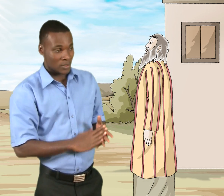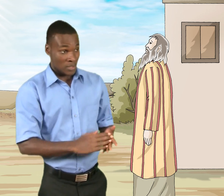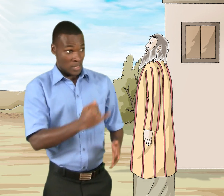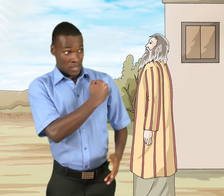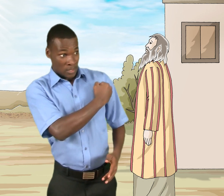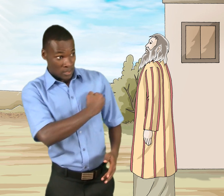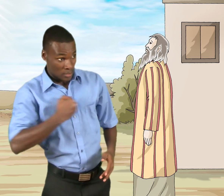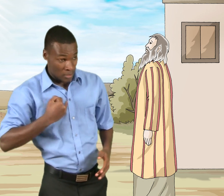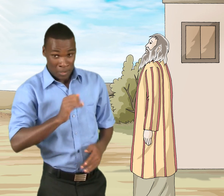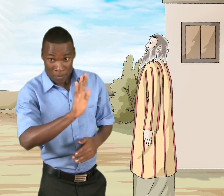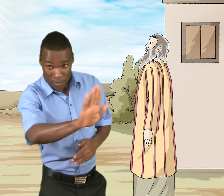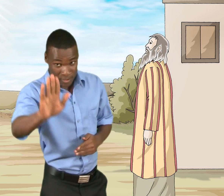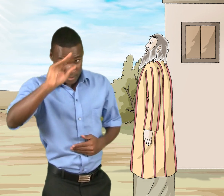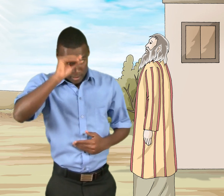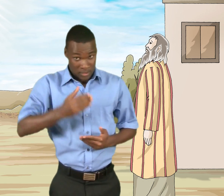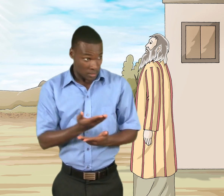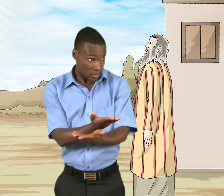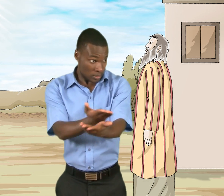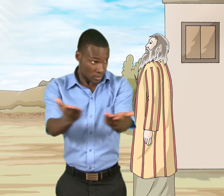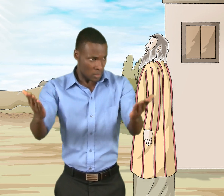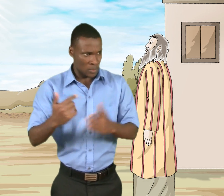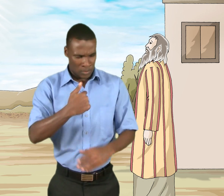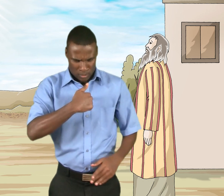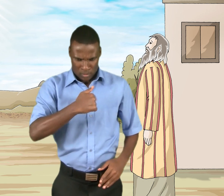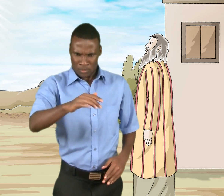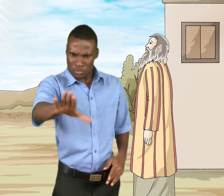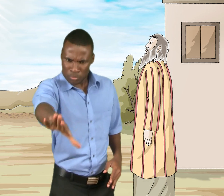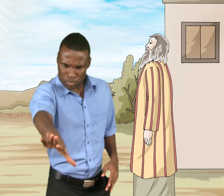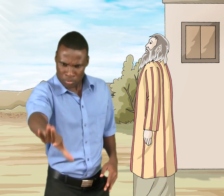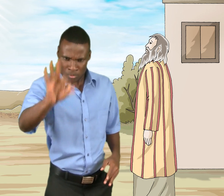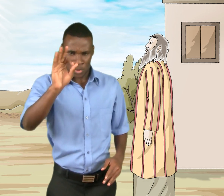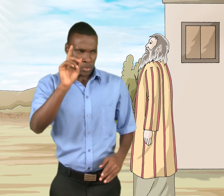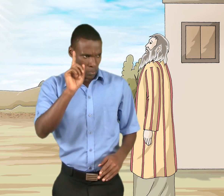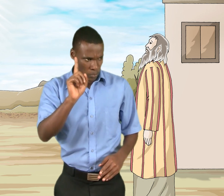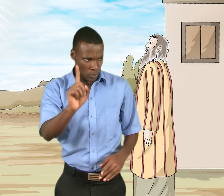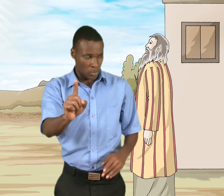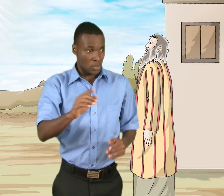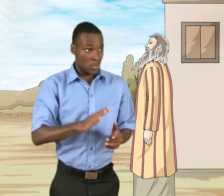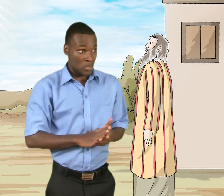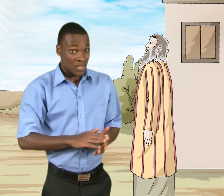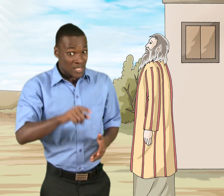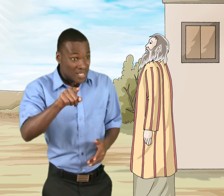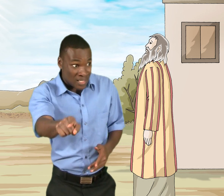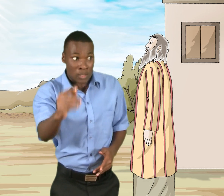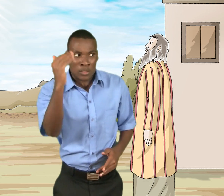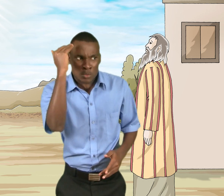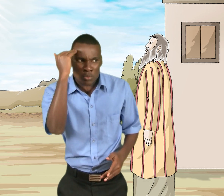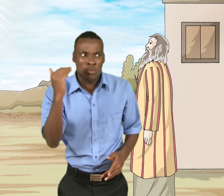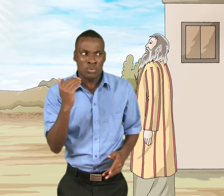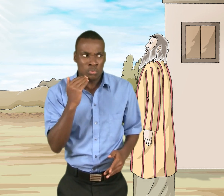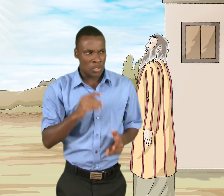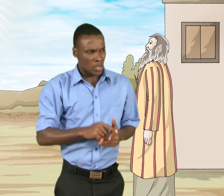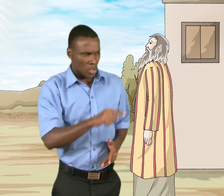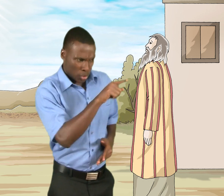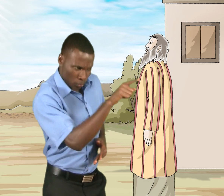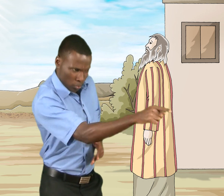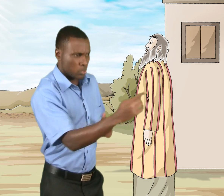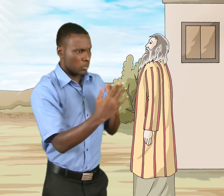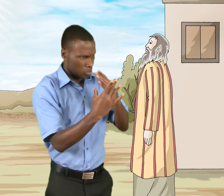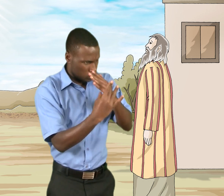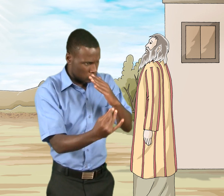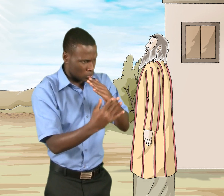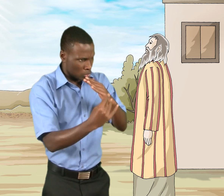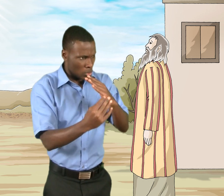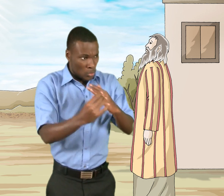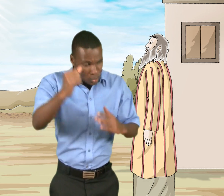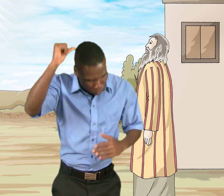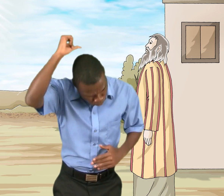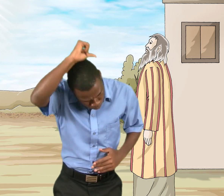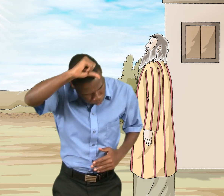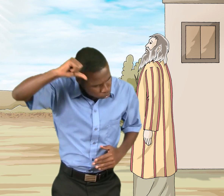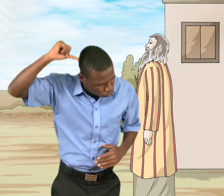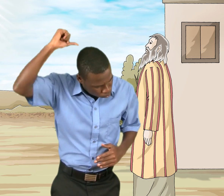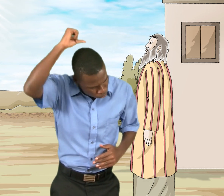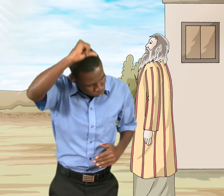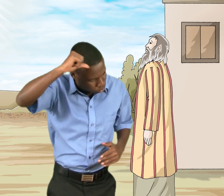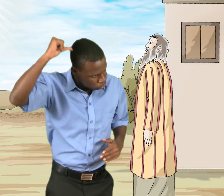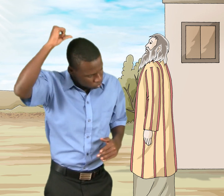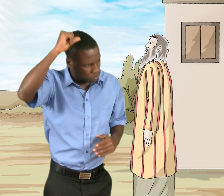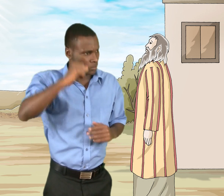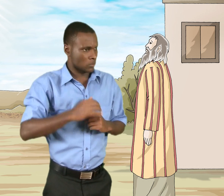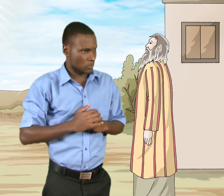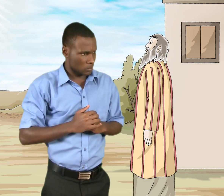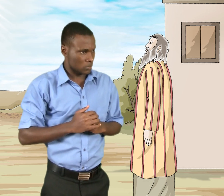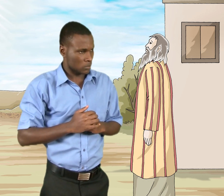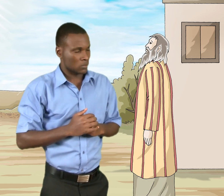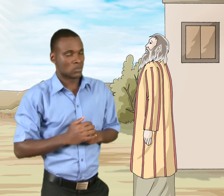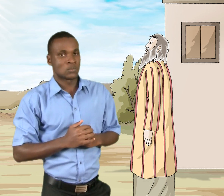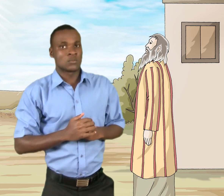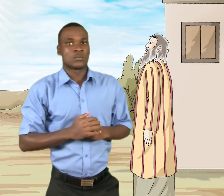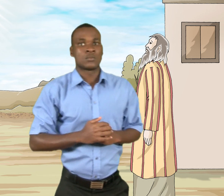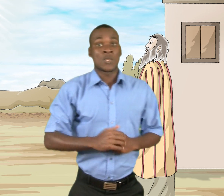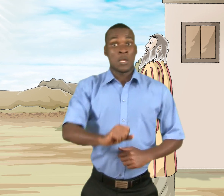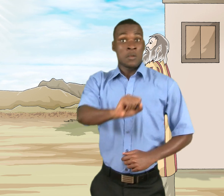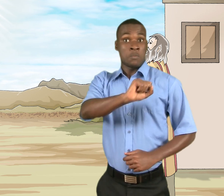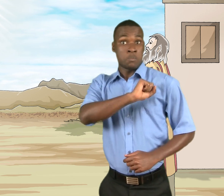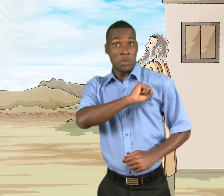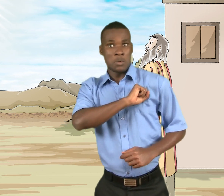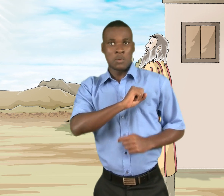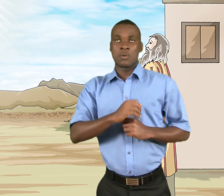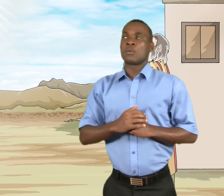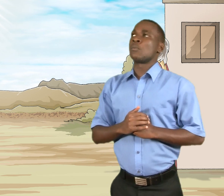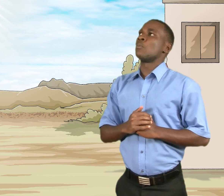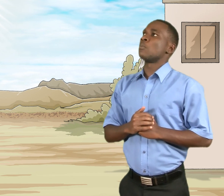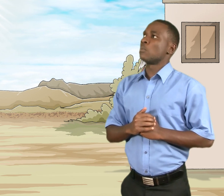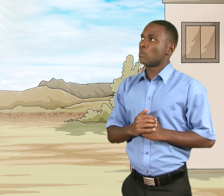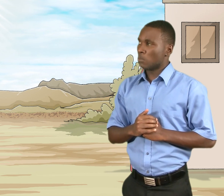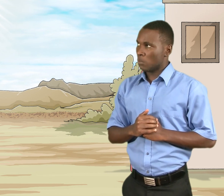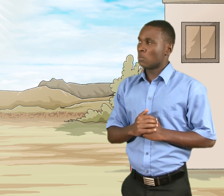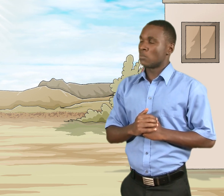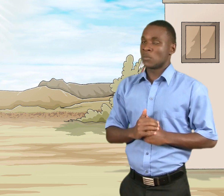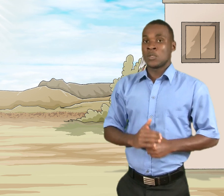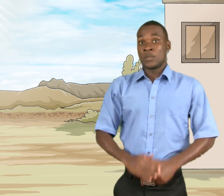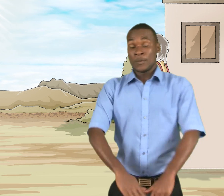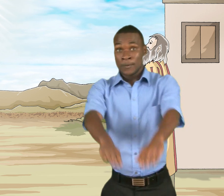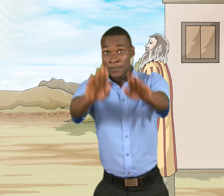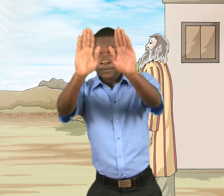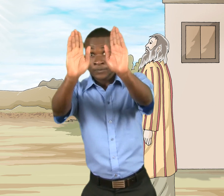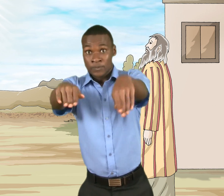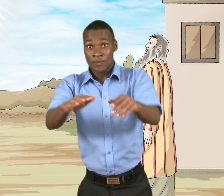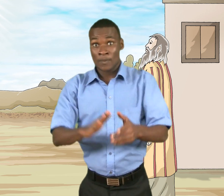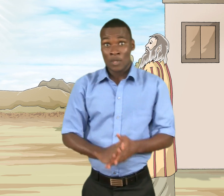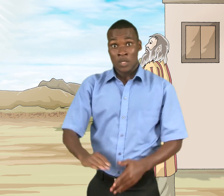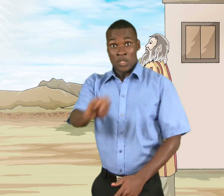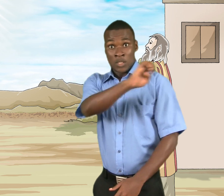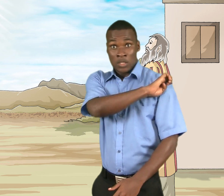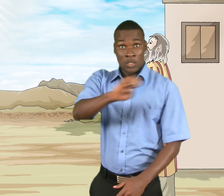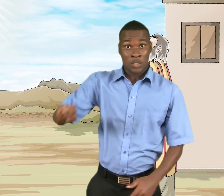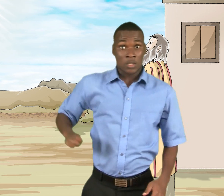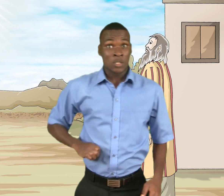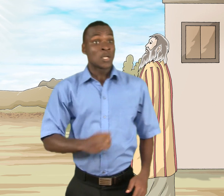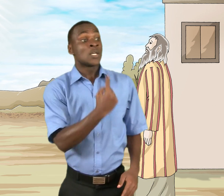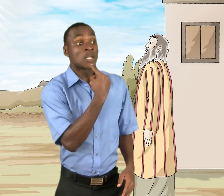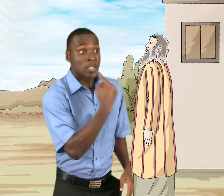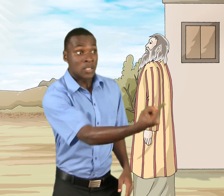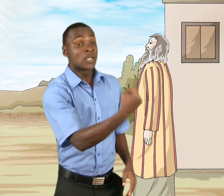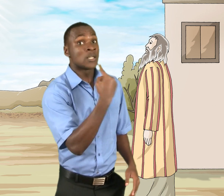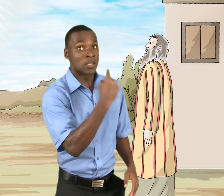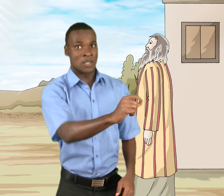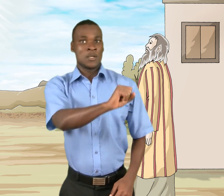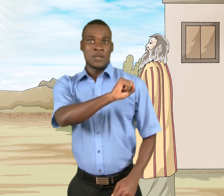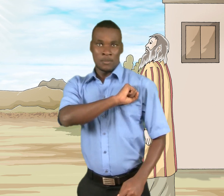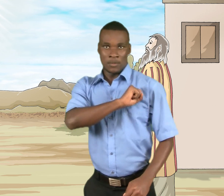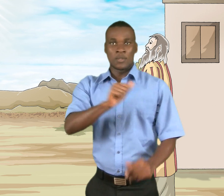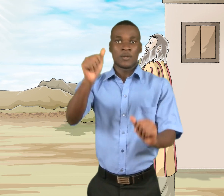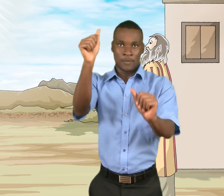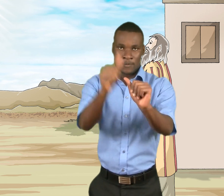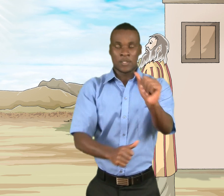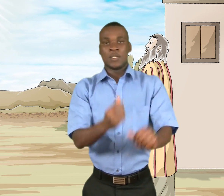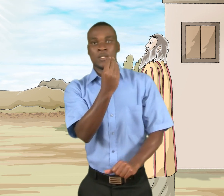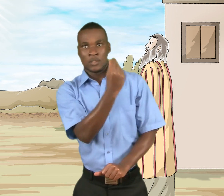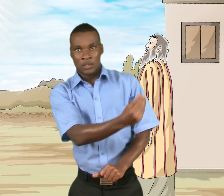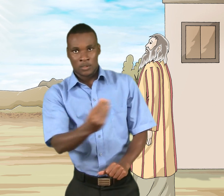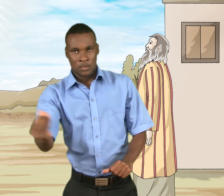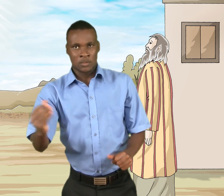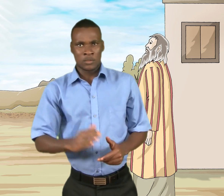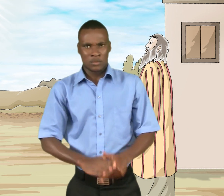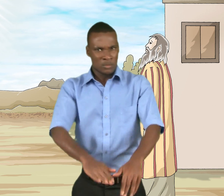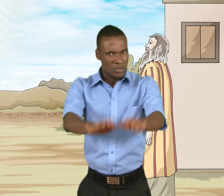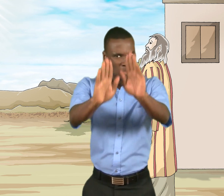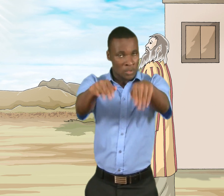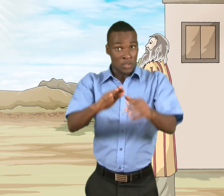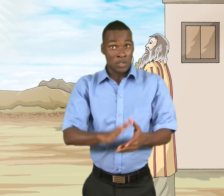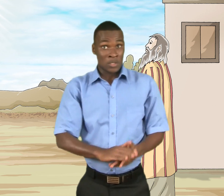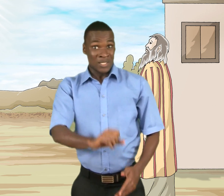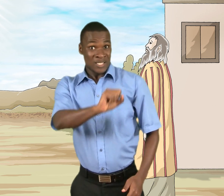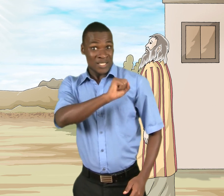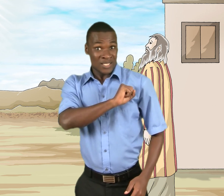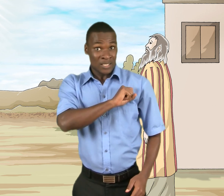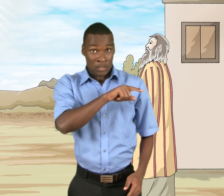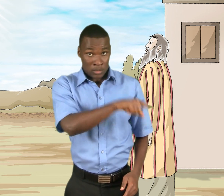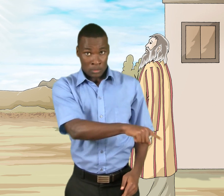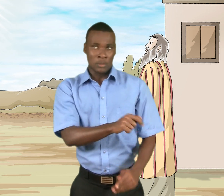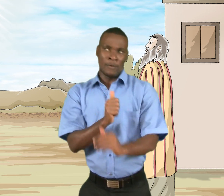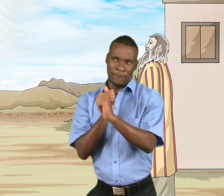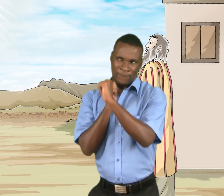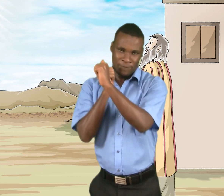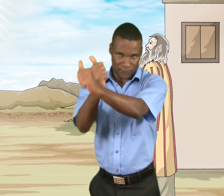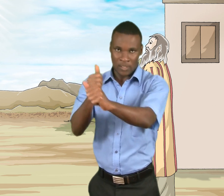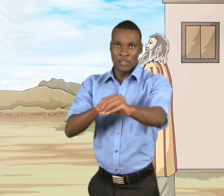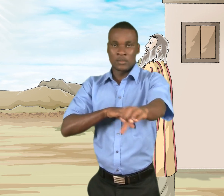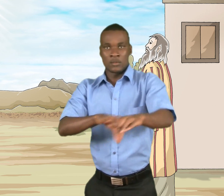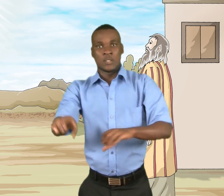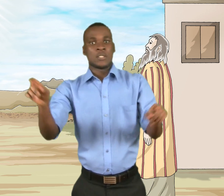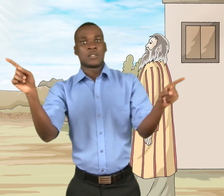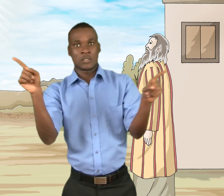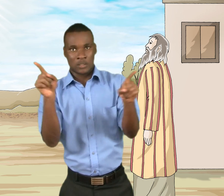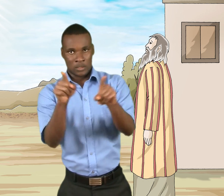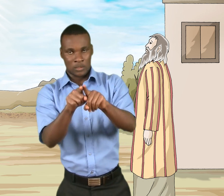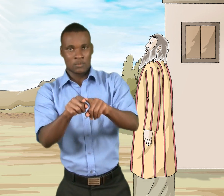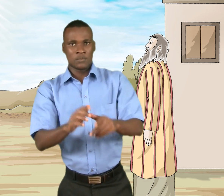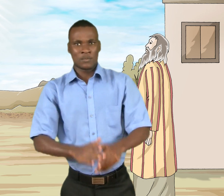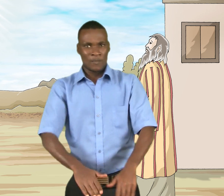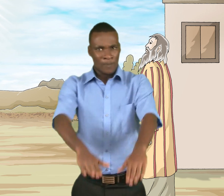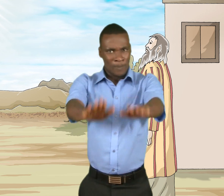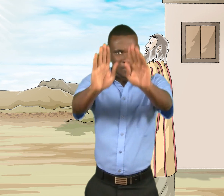Then invite Jesse to the sacrifice, and I will show you what you are to do.